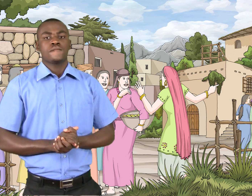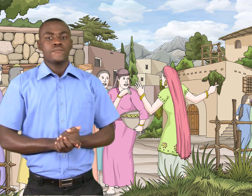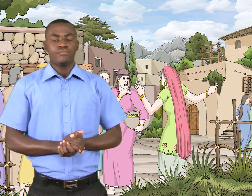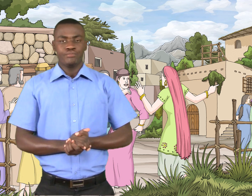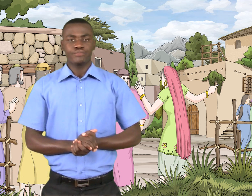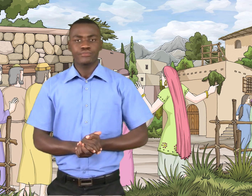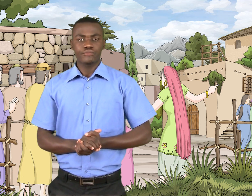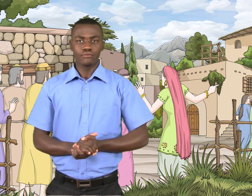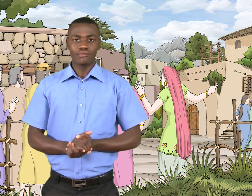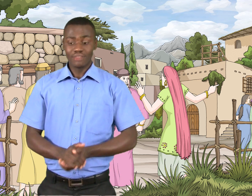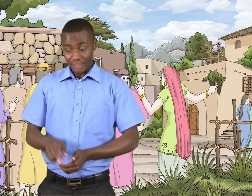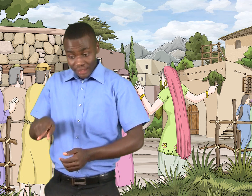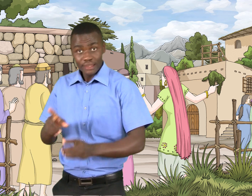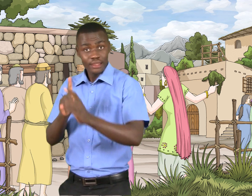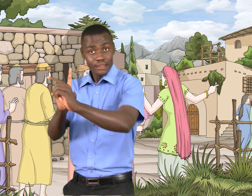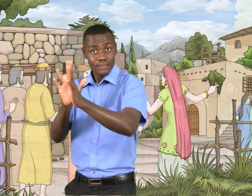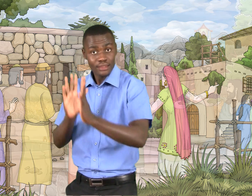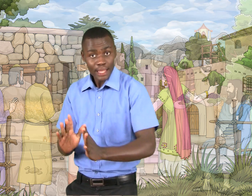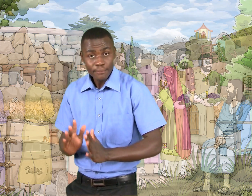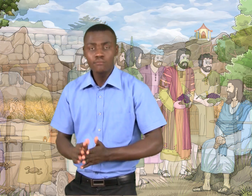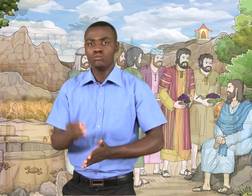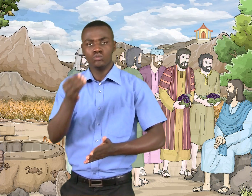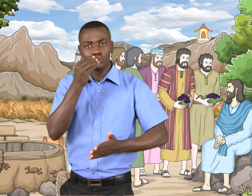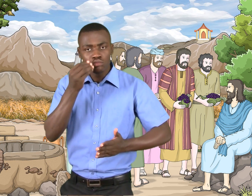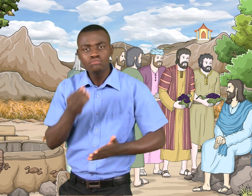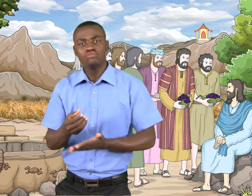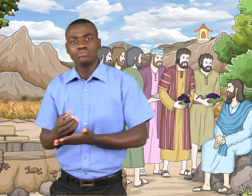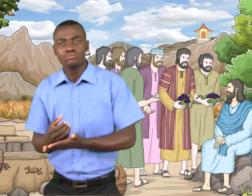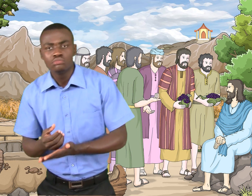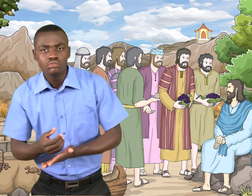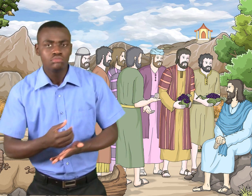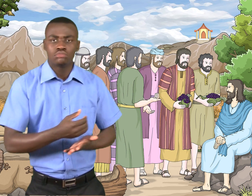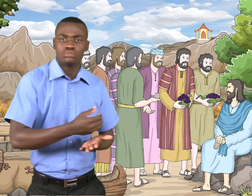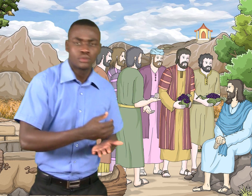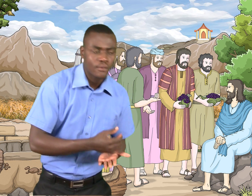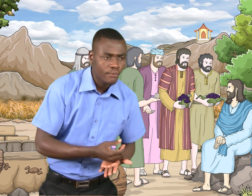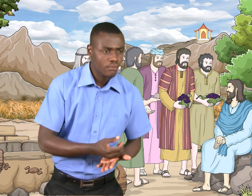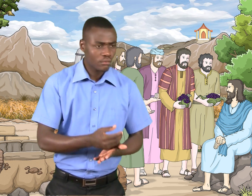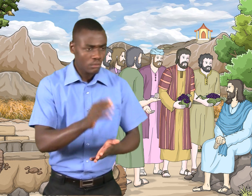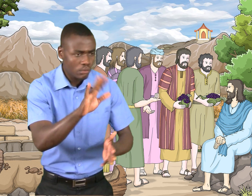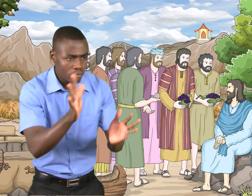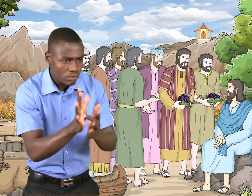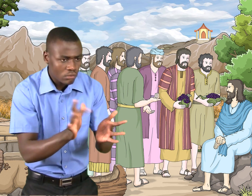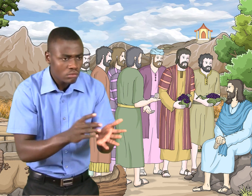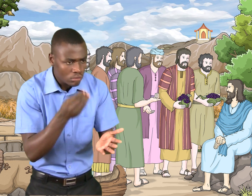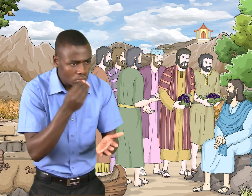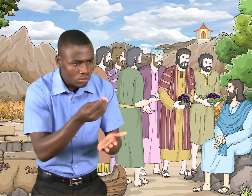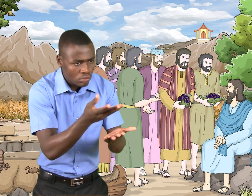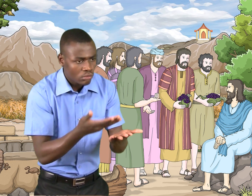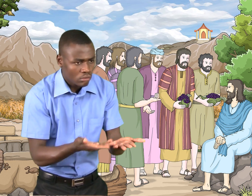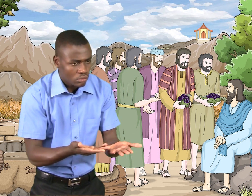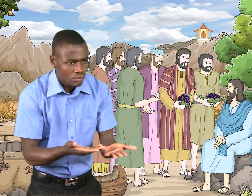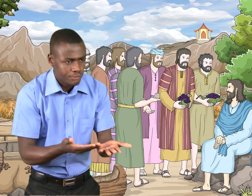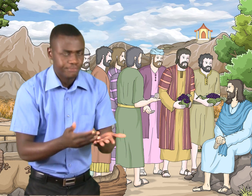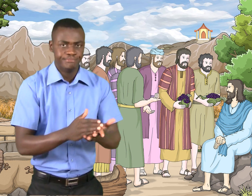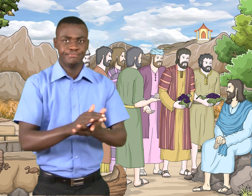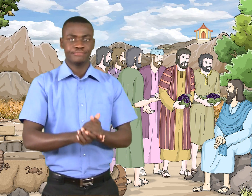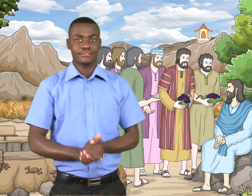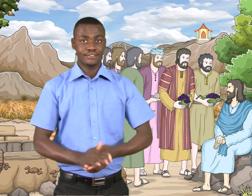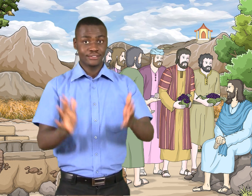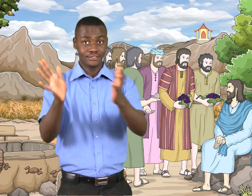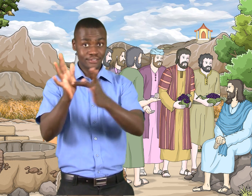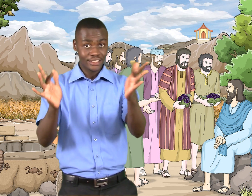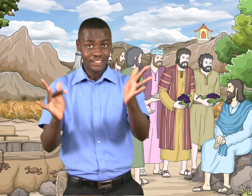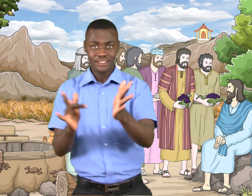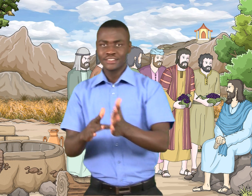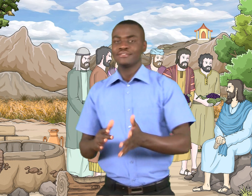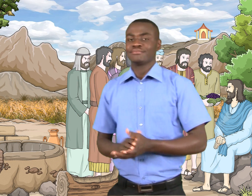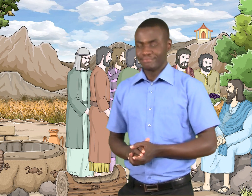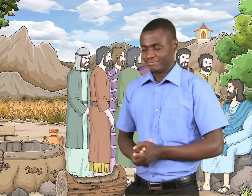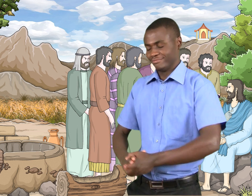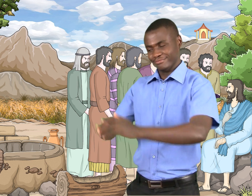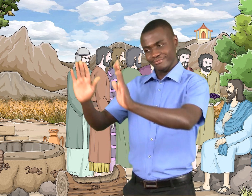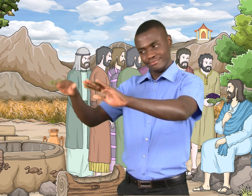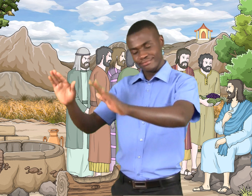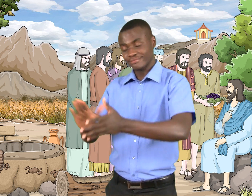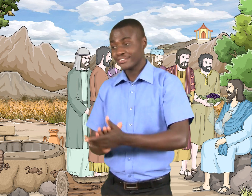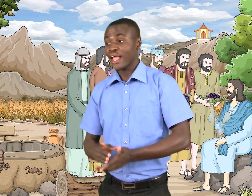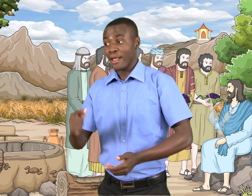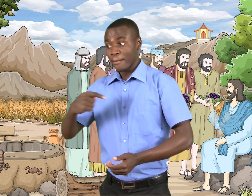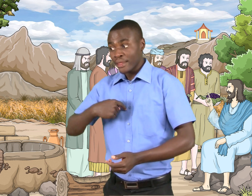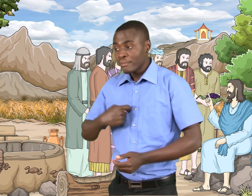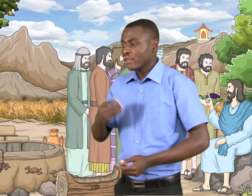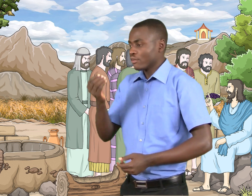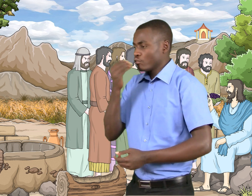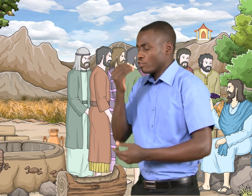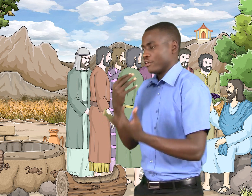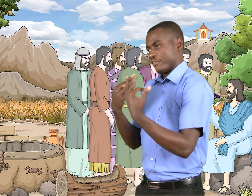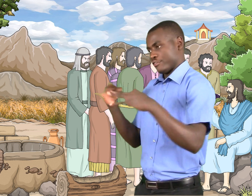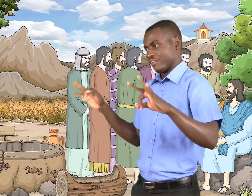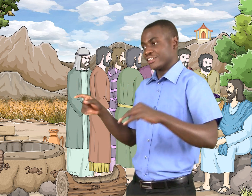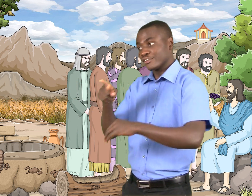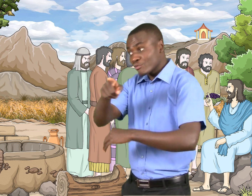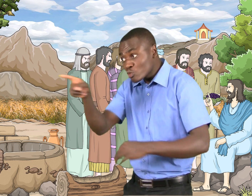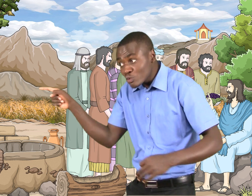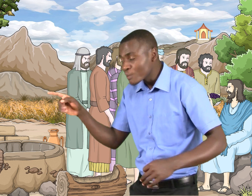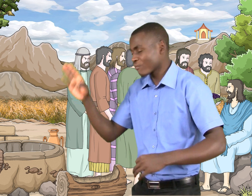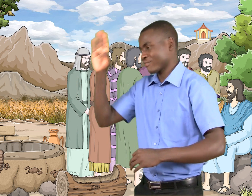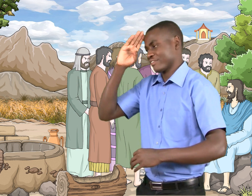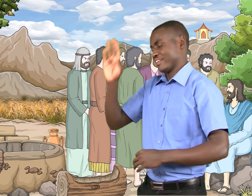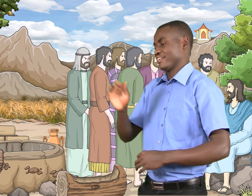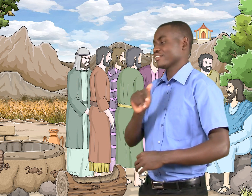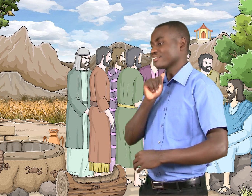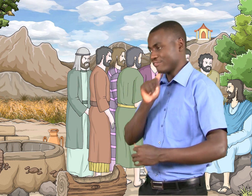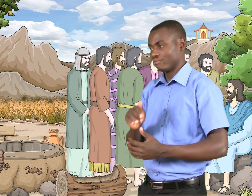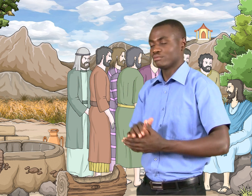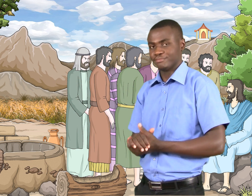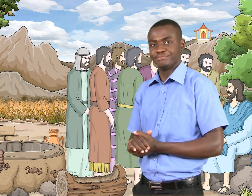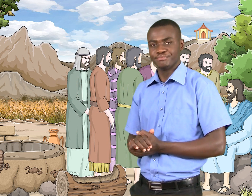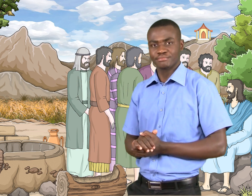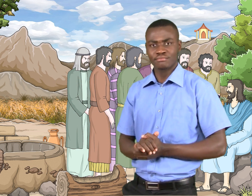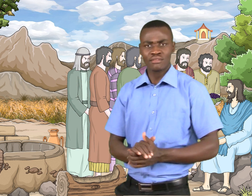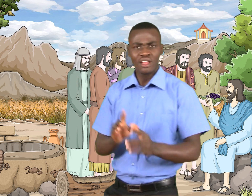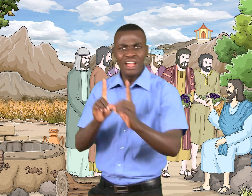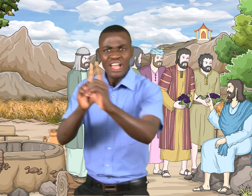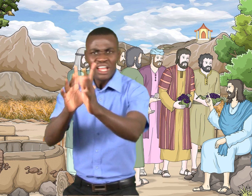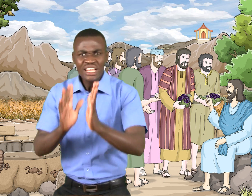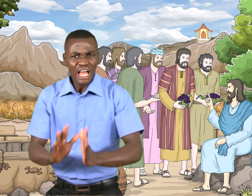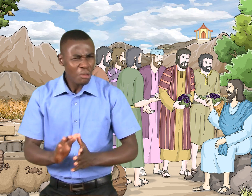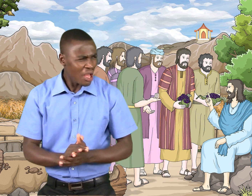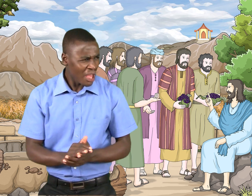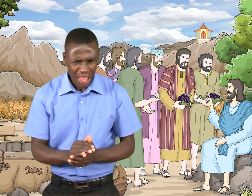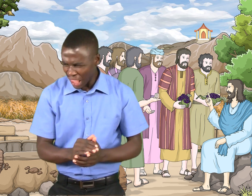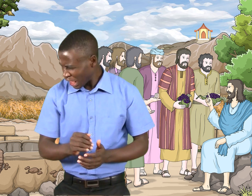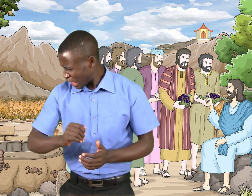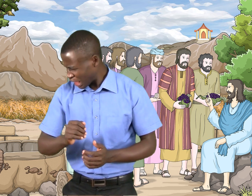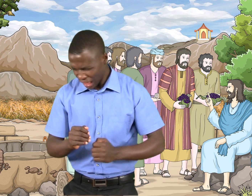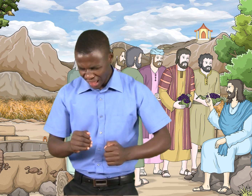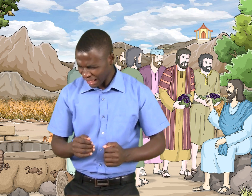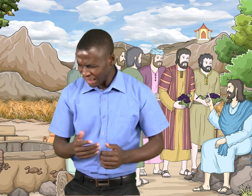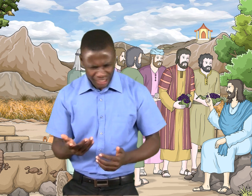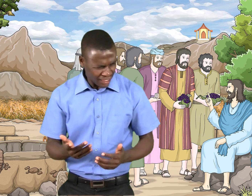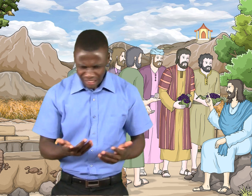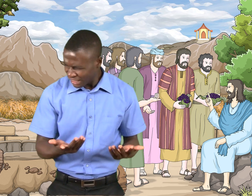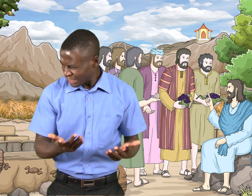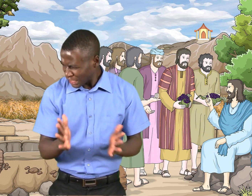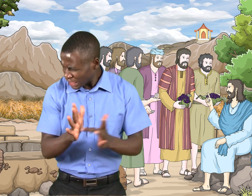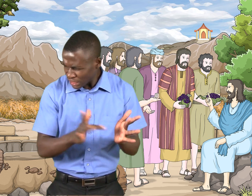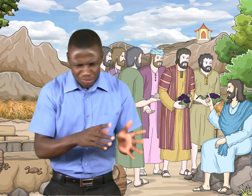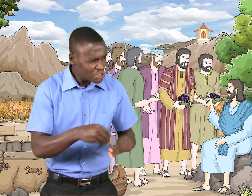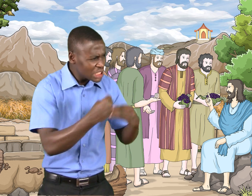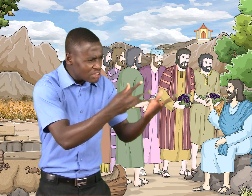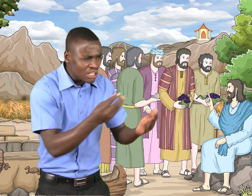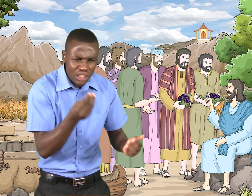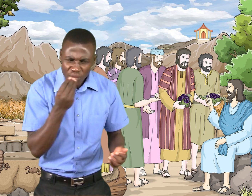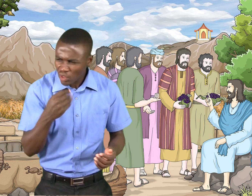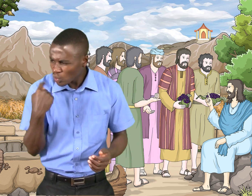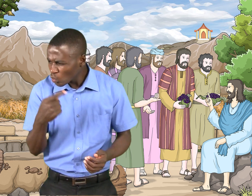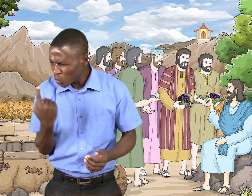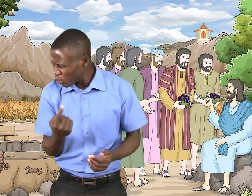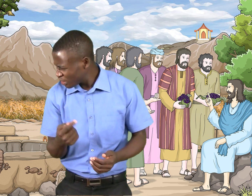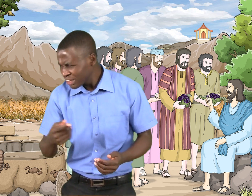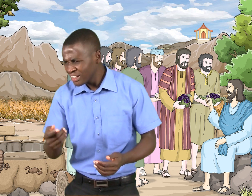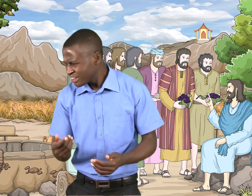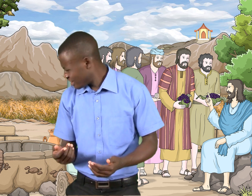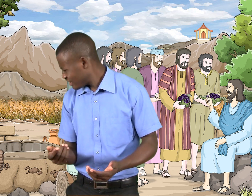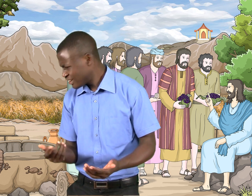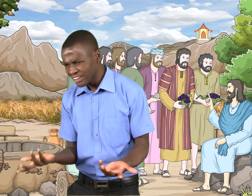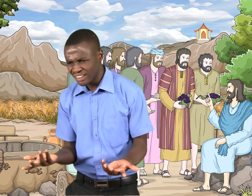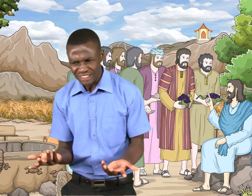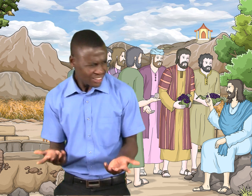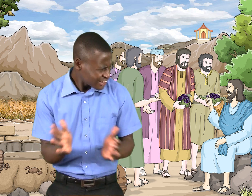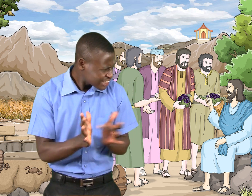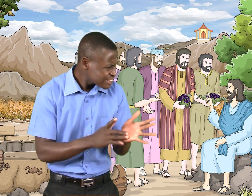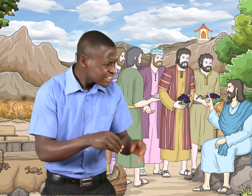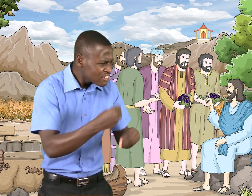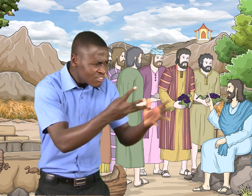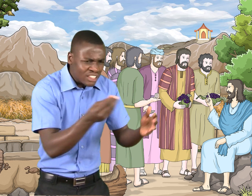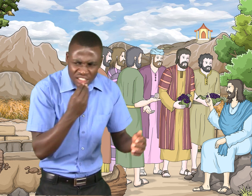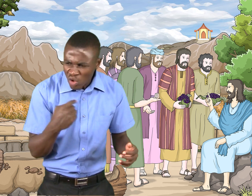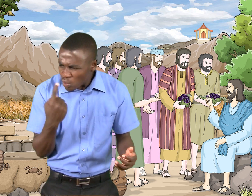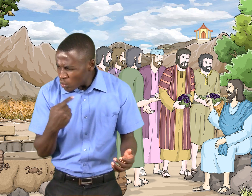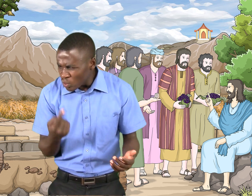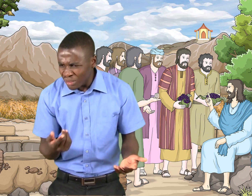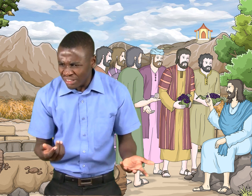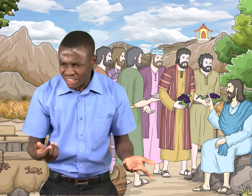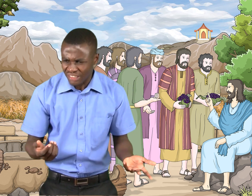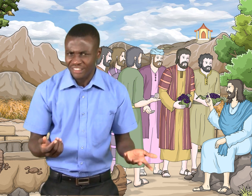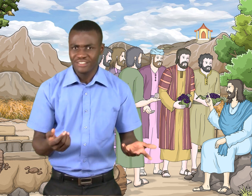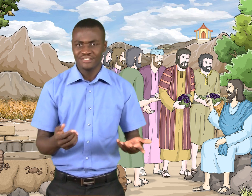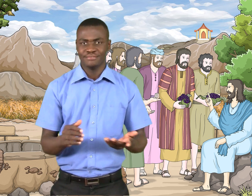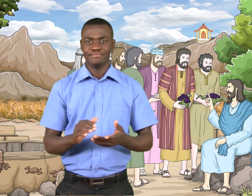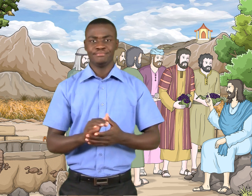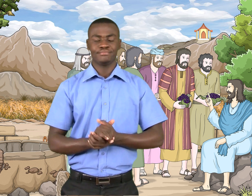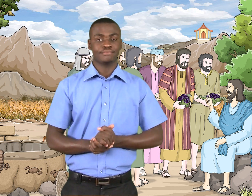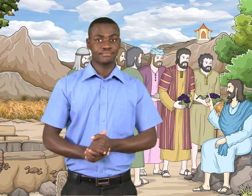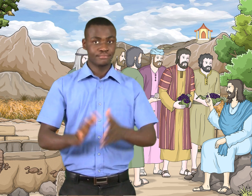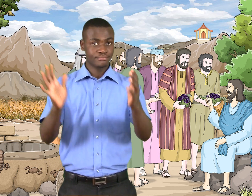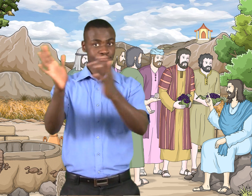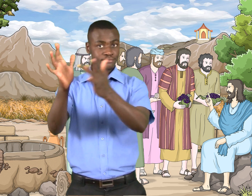Meanwhile the disciples urged Him, “Rabbi, eat something.” But He told them, “I have food to eat that you know nothing about.”